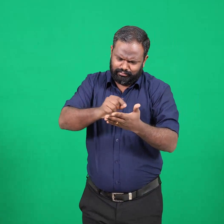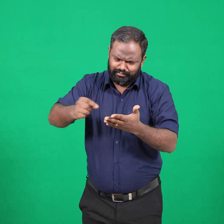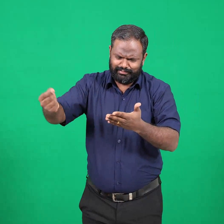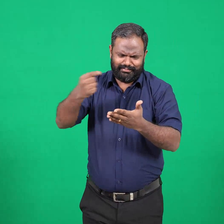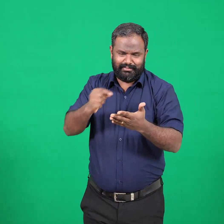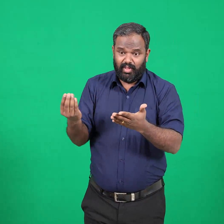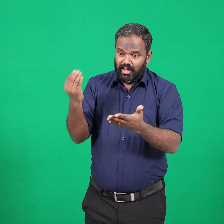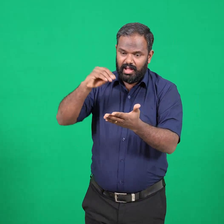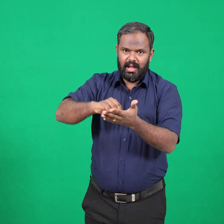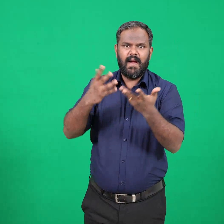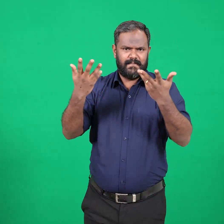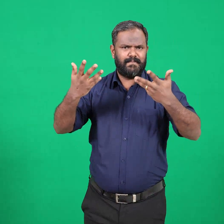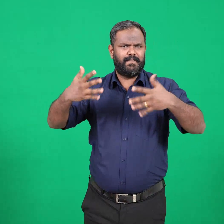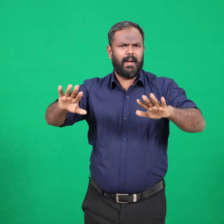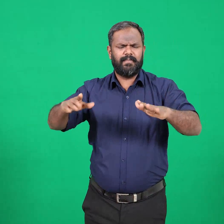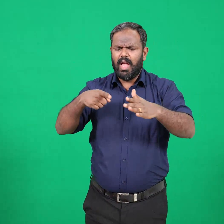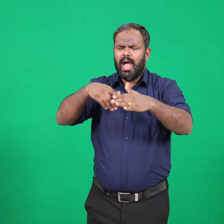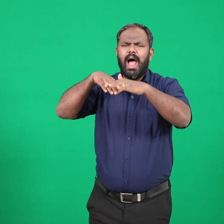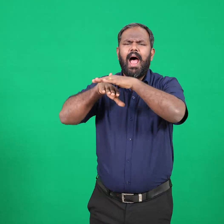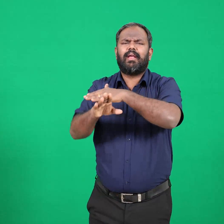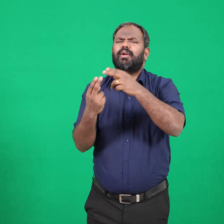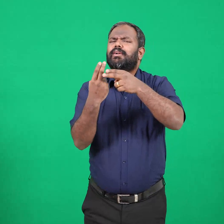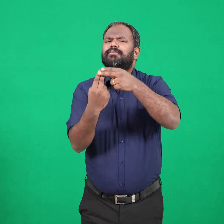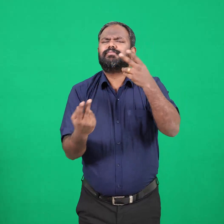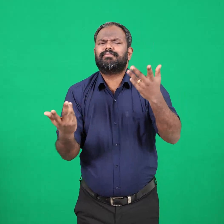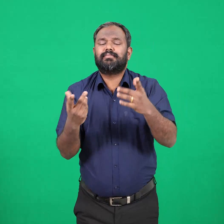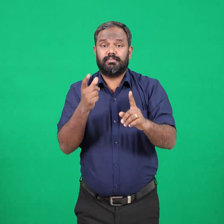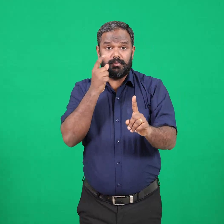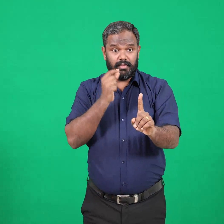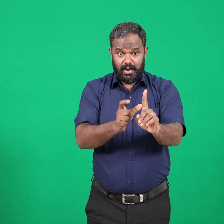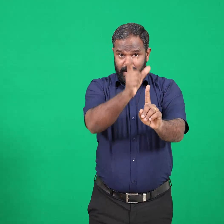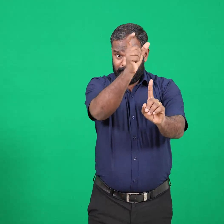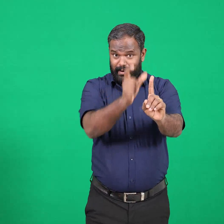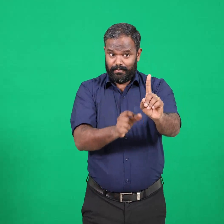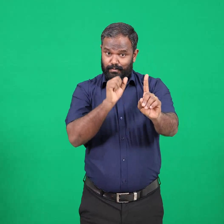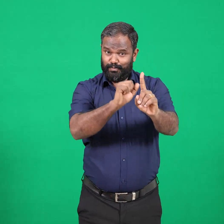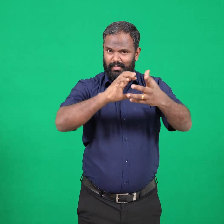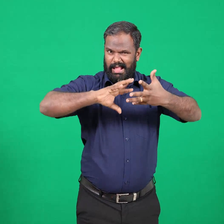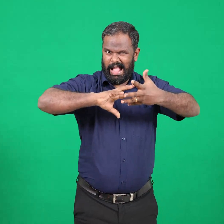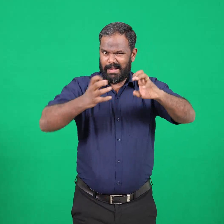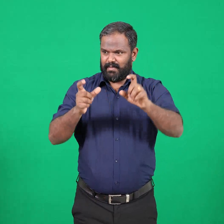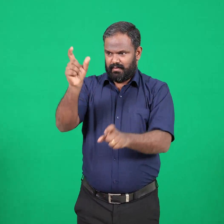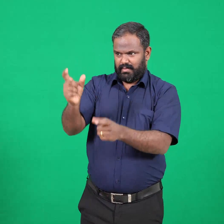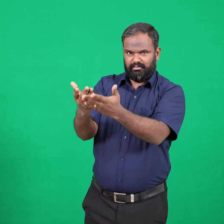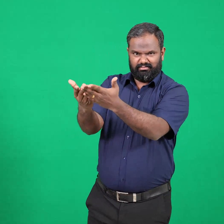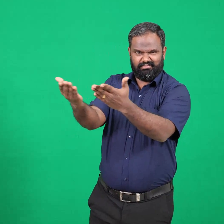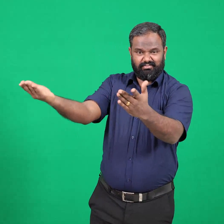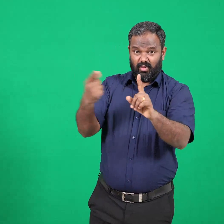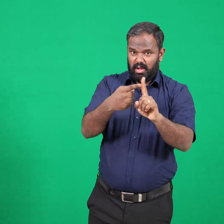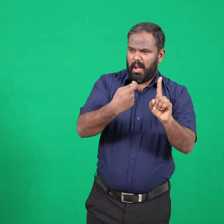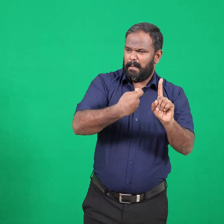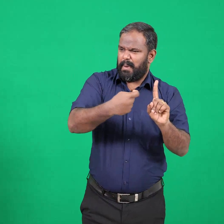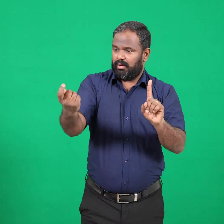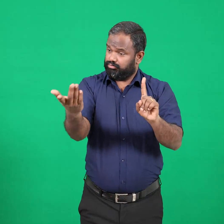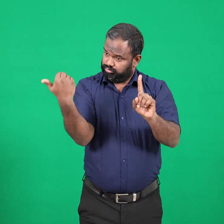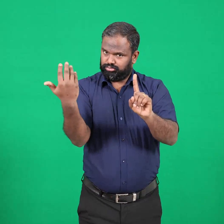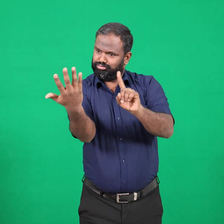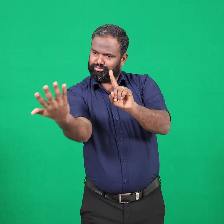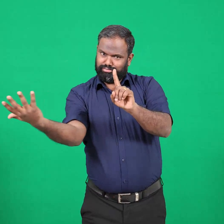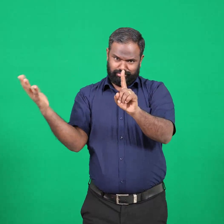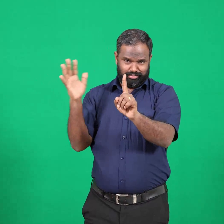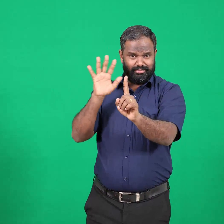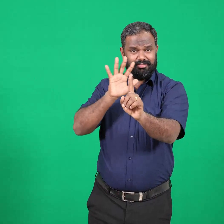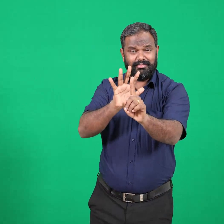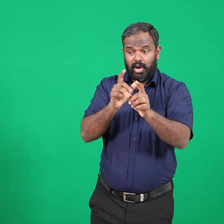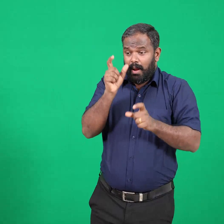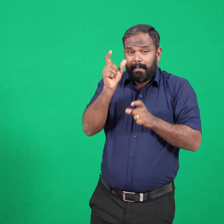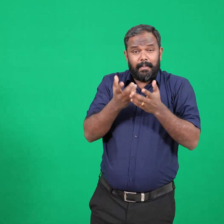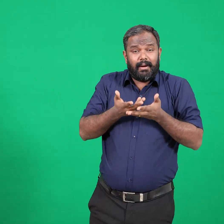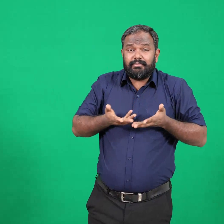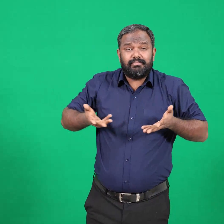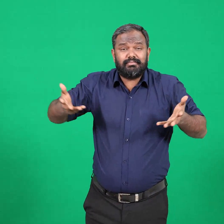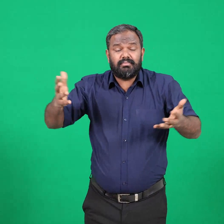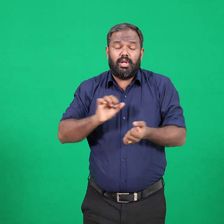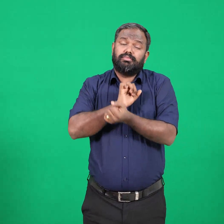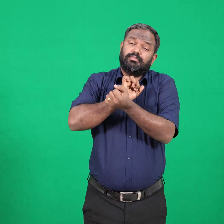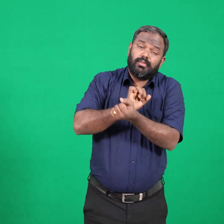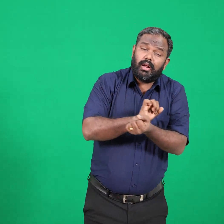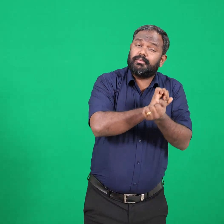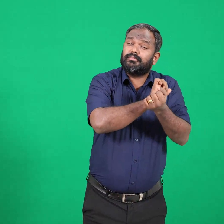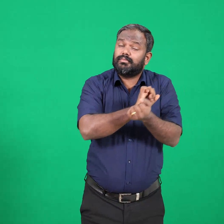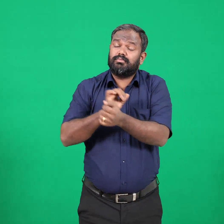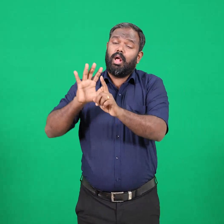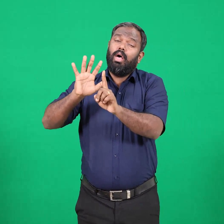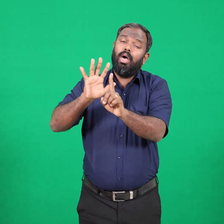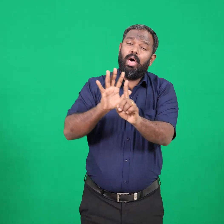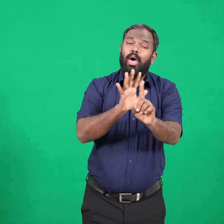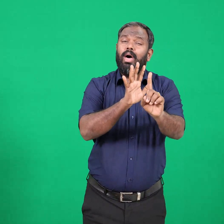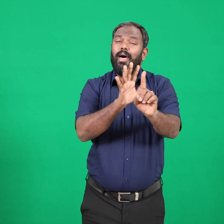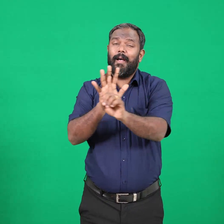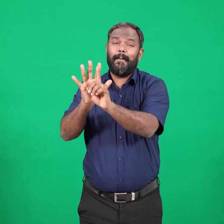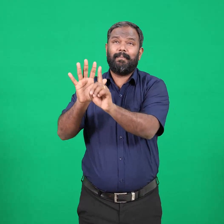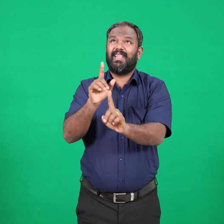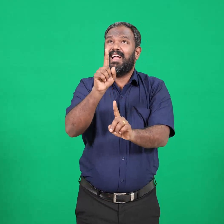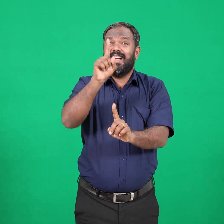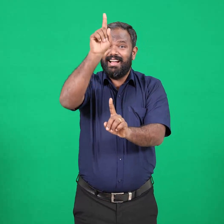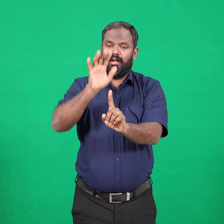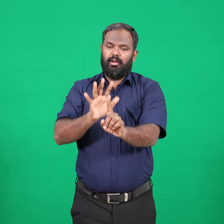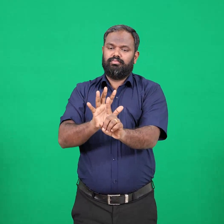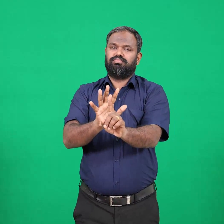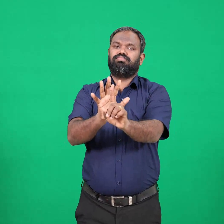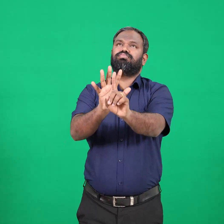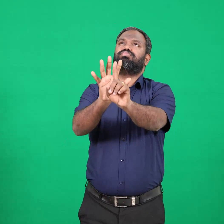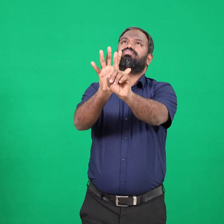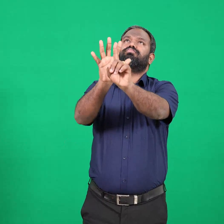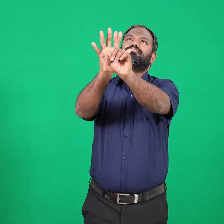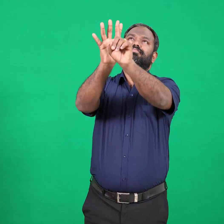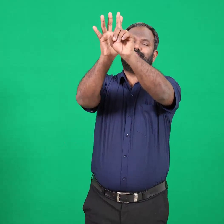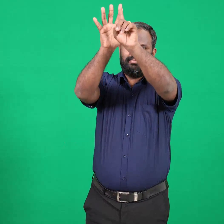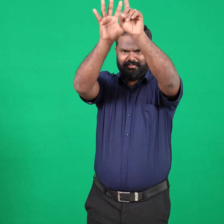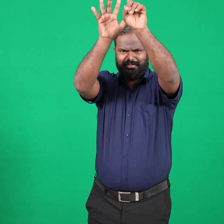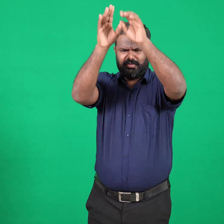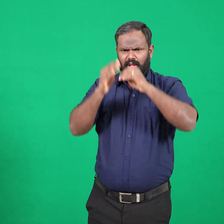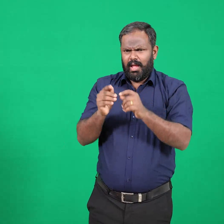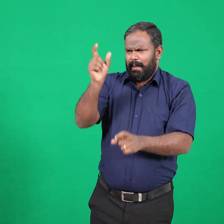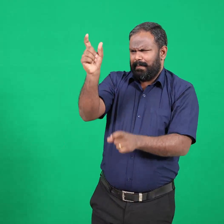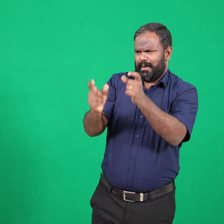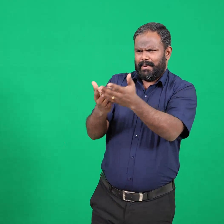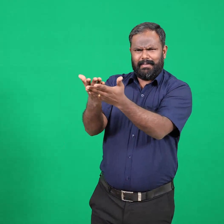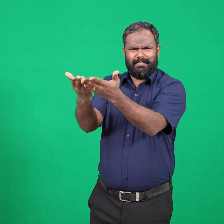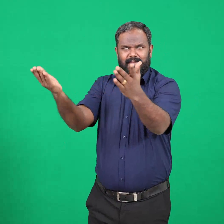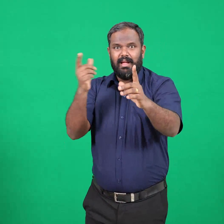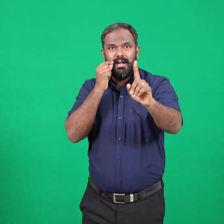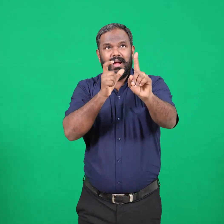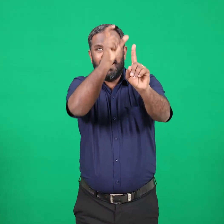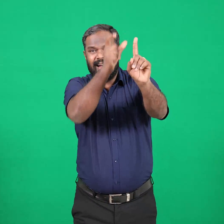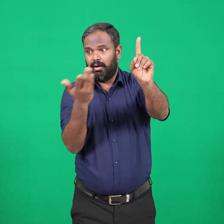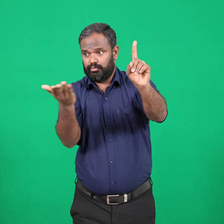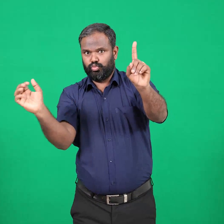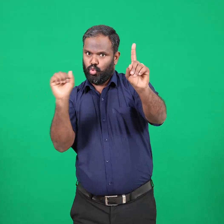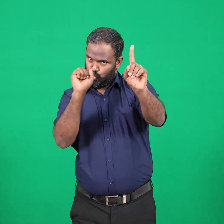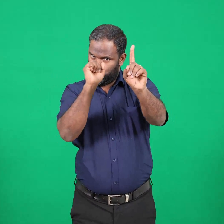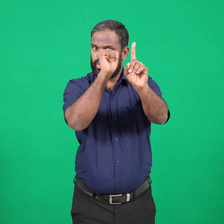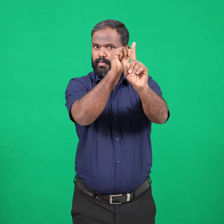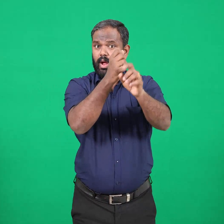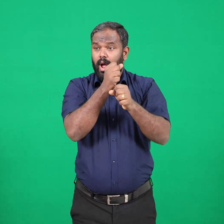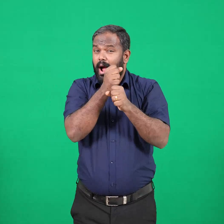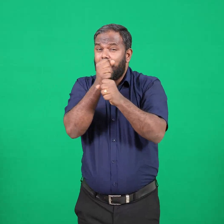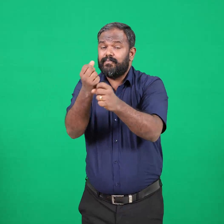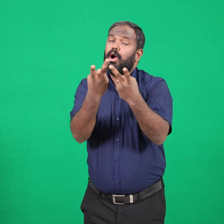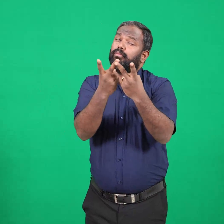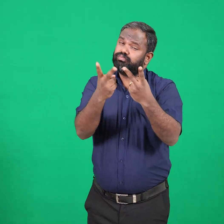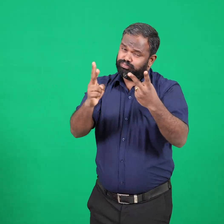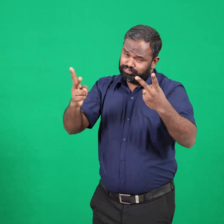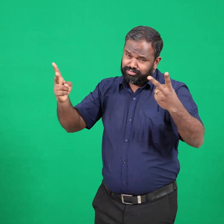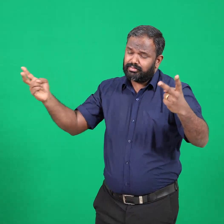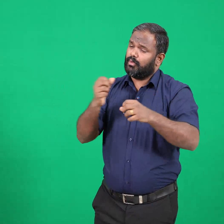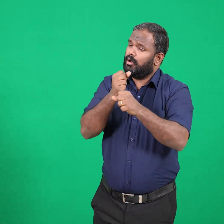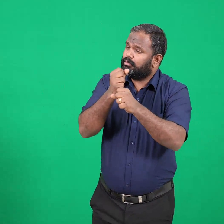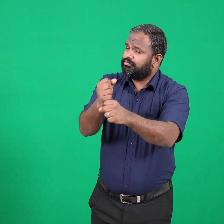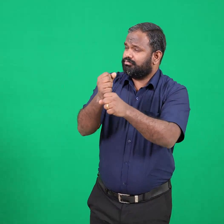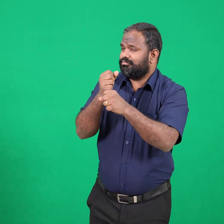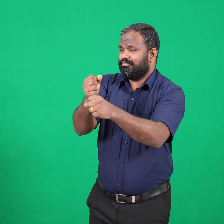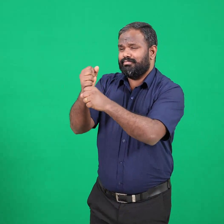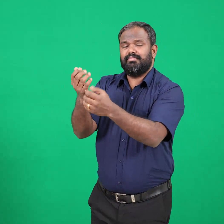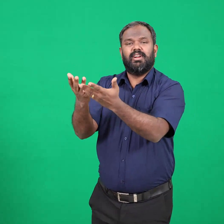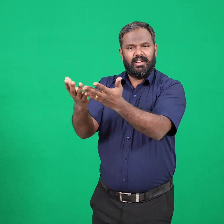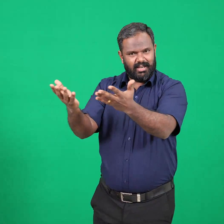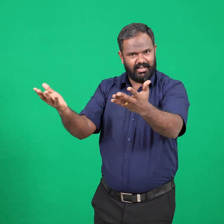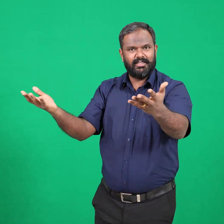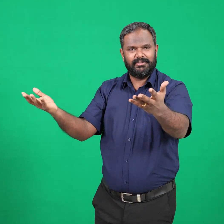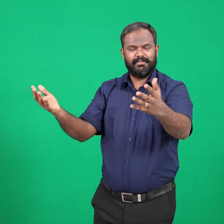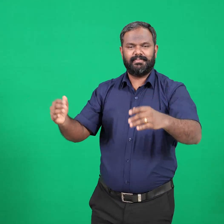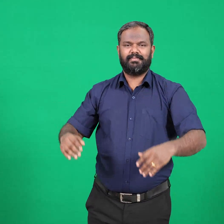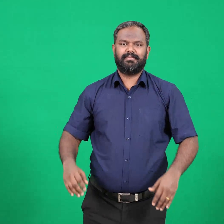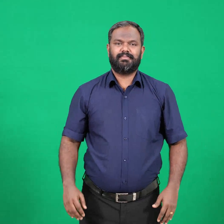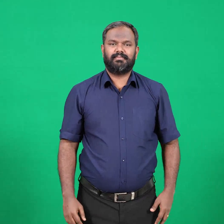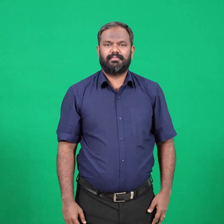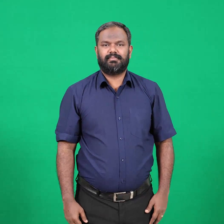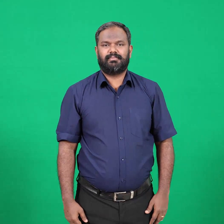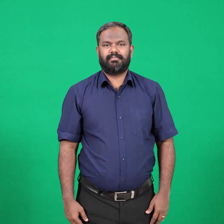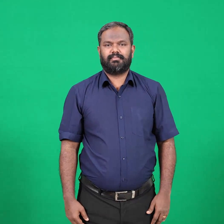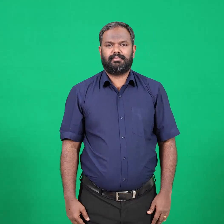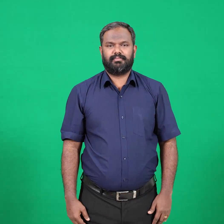This is why it says: "When He ascended on high, He led captives away, and gave gifts to men."